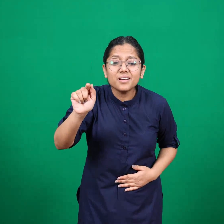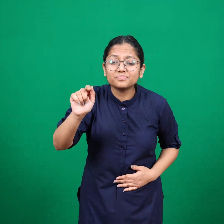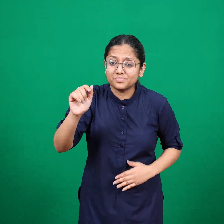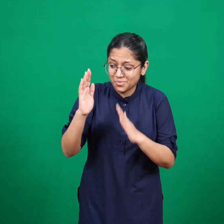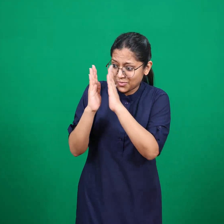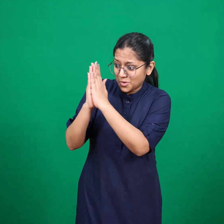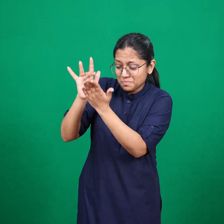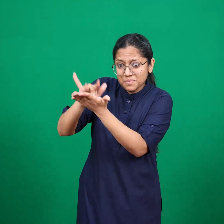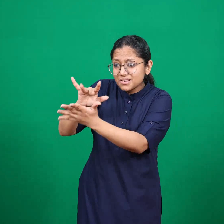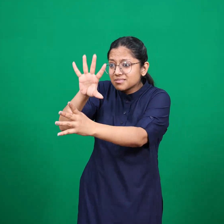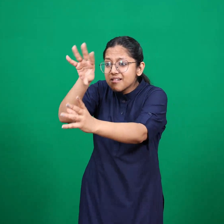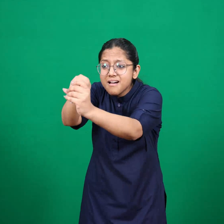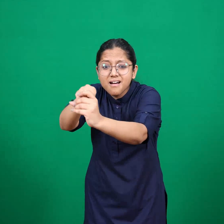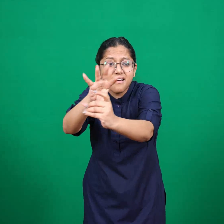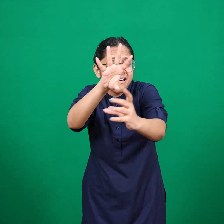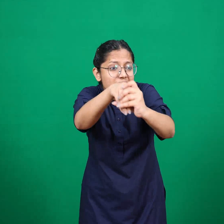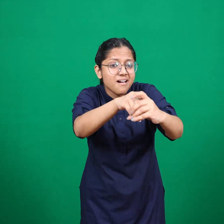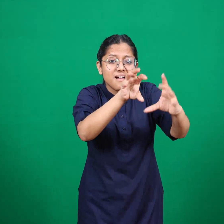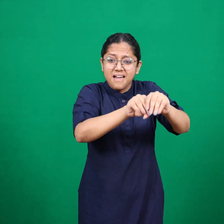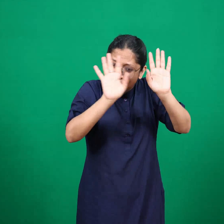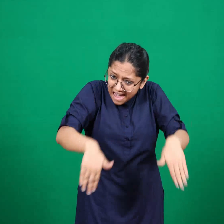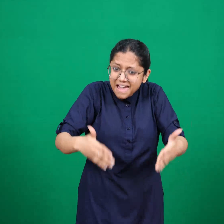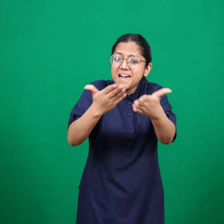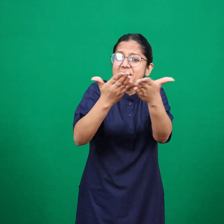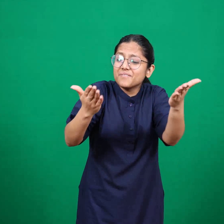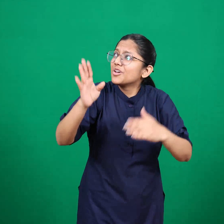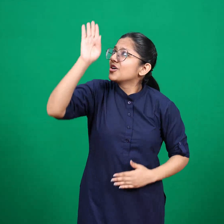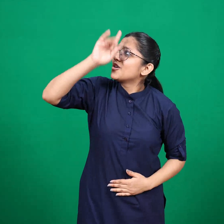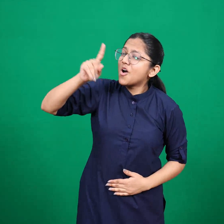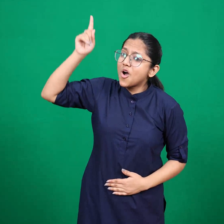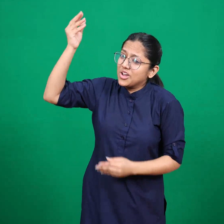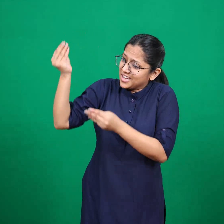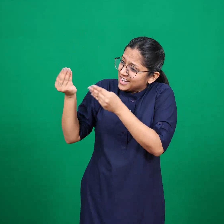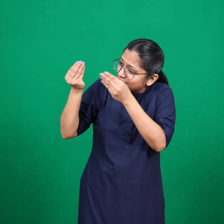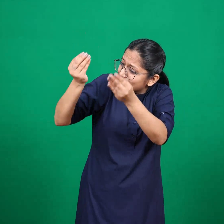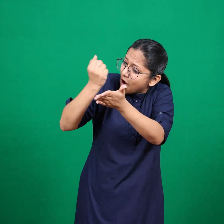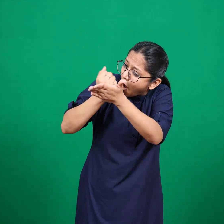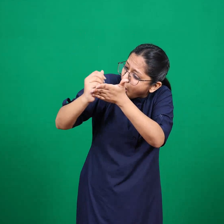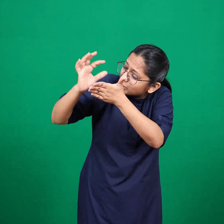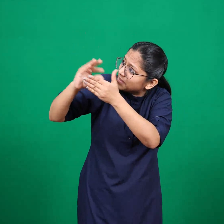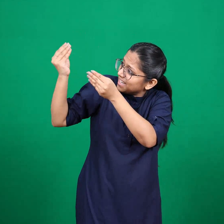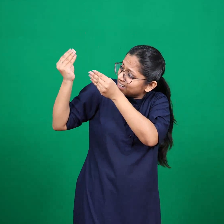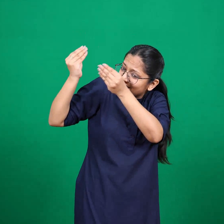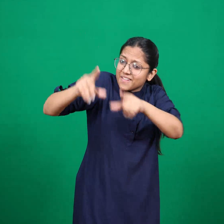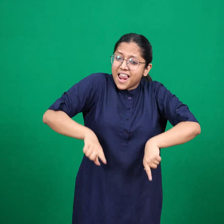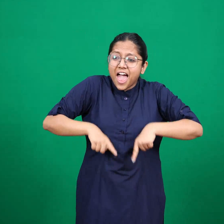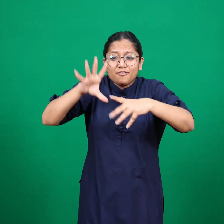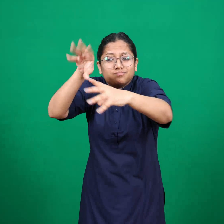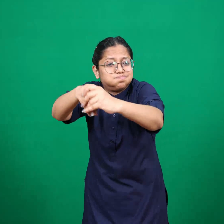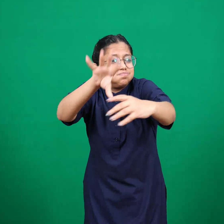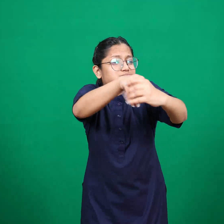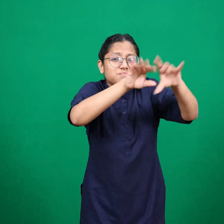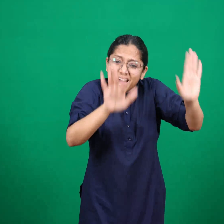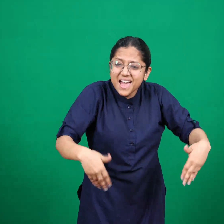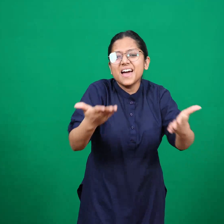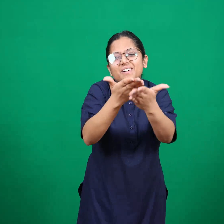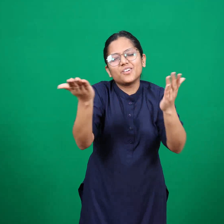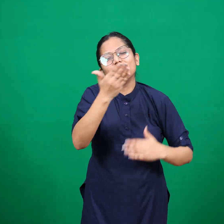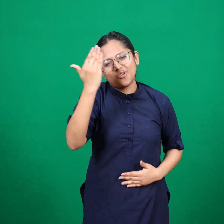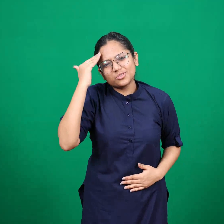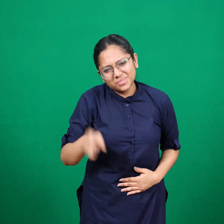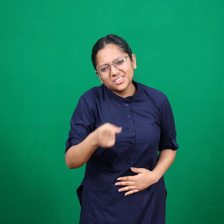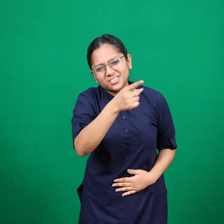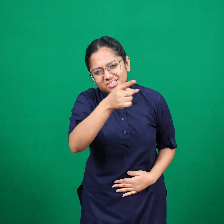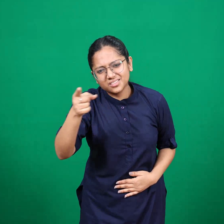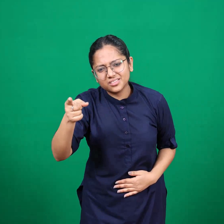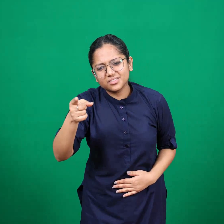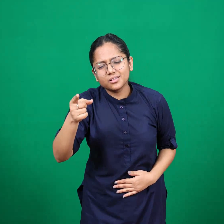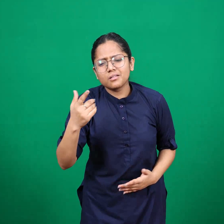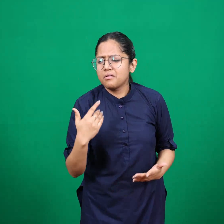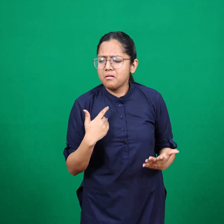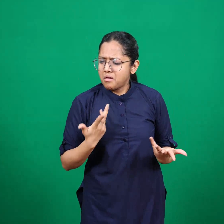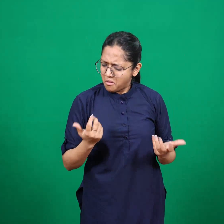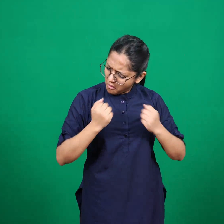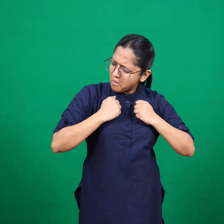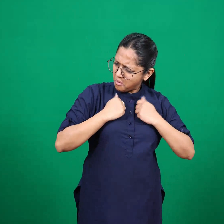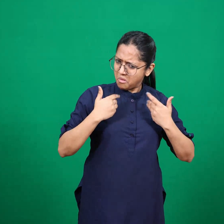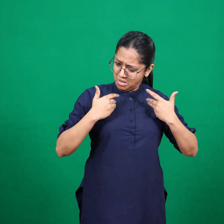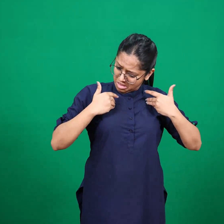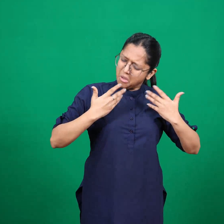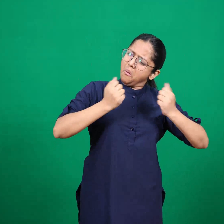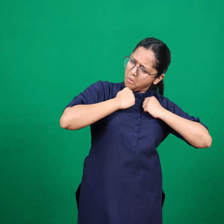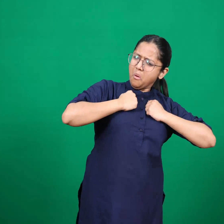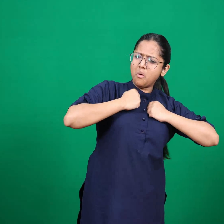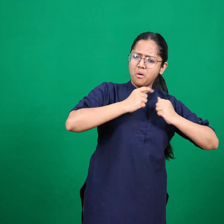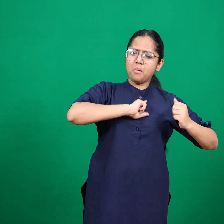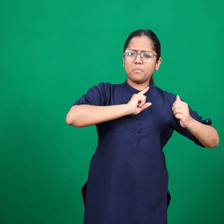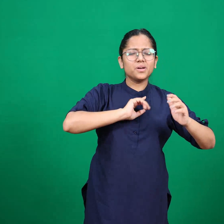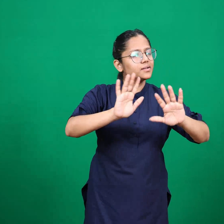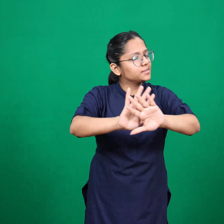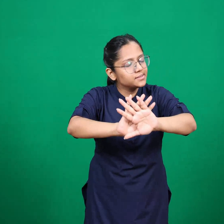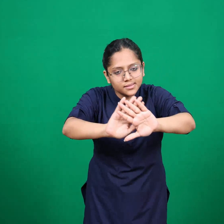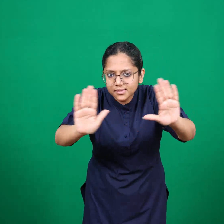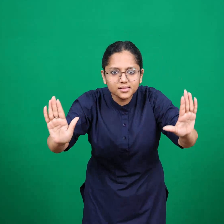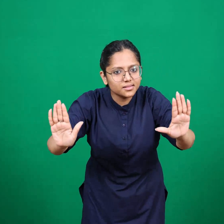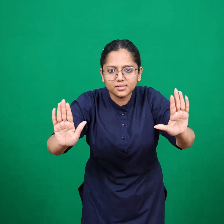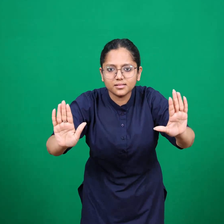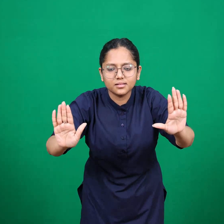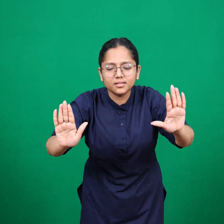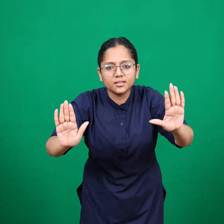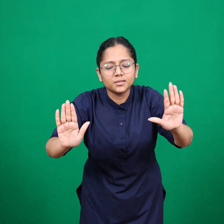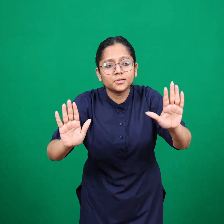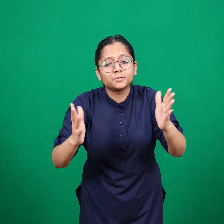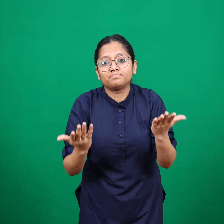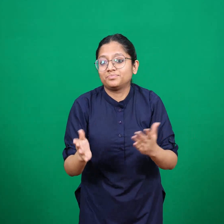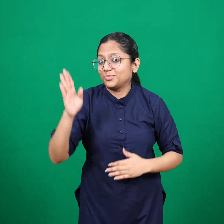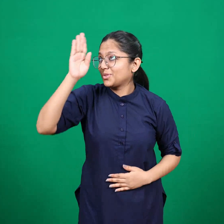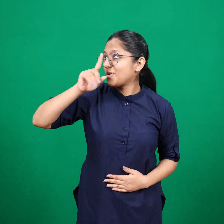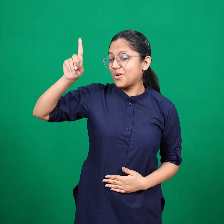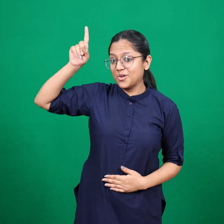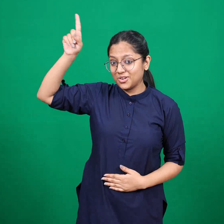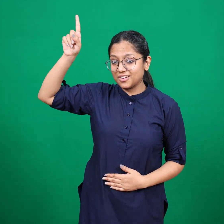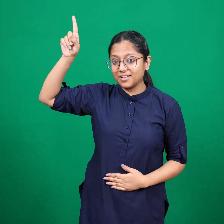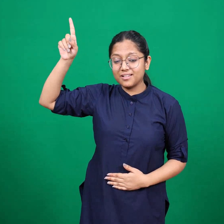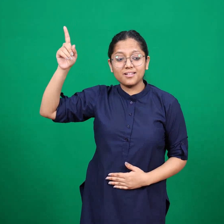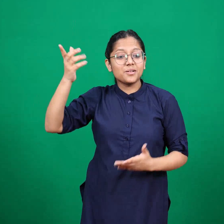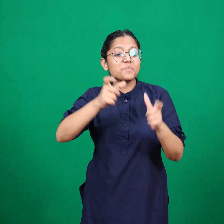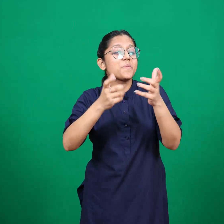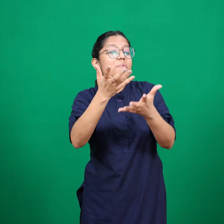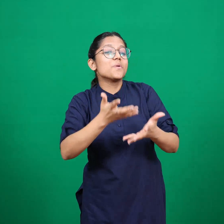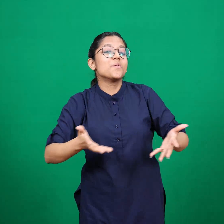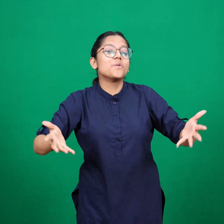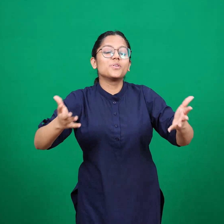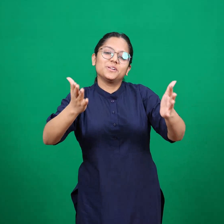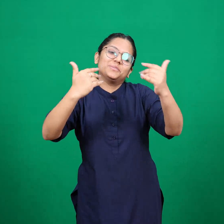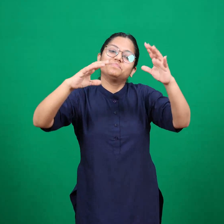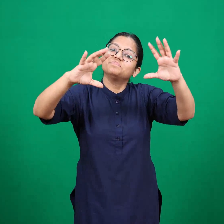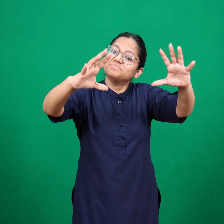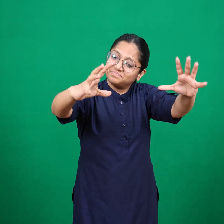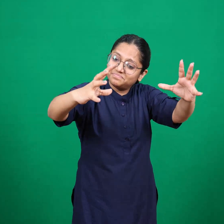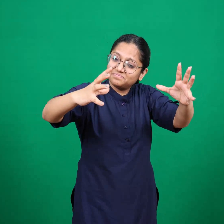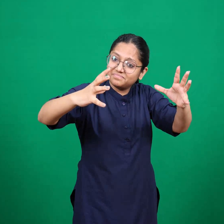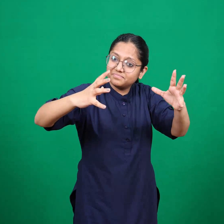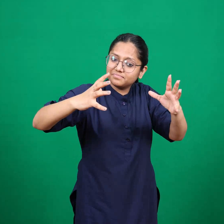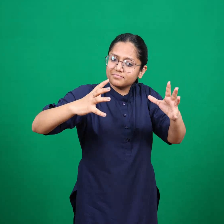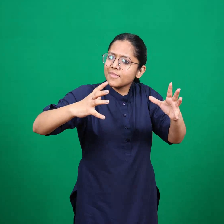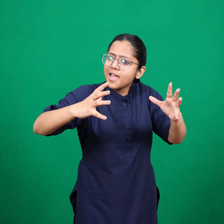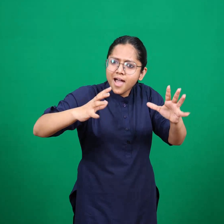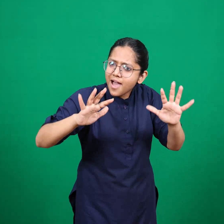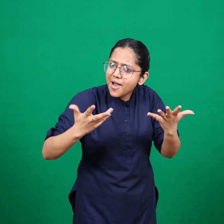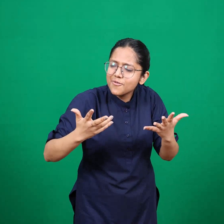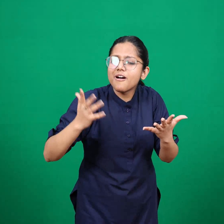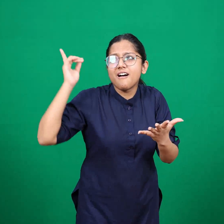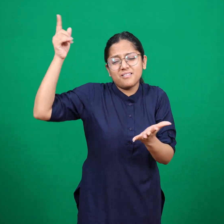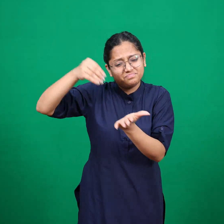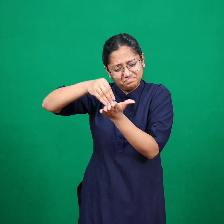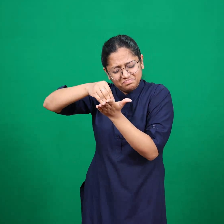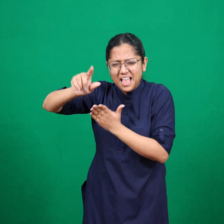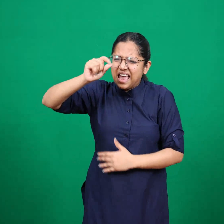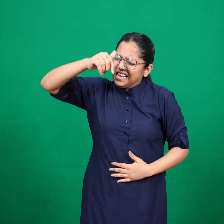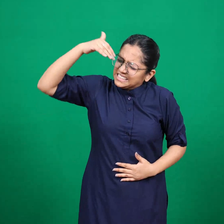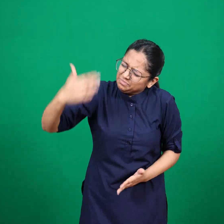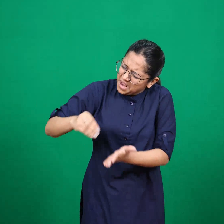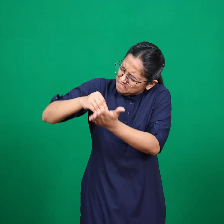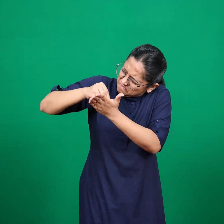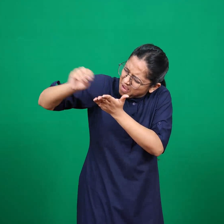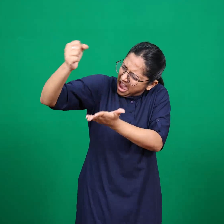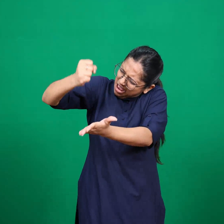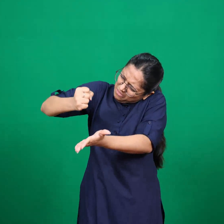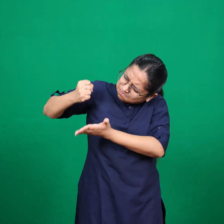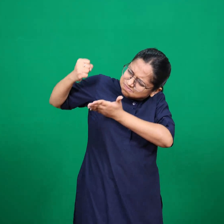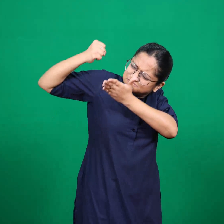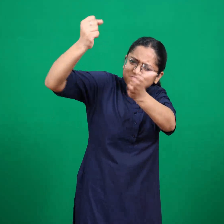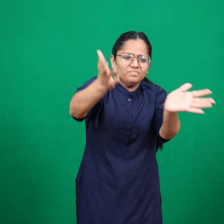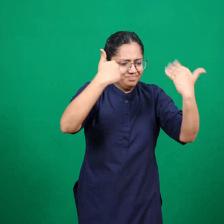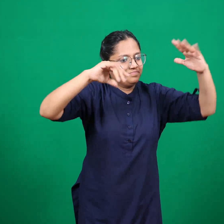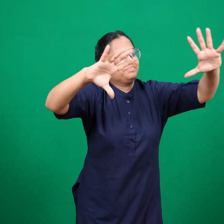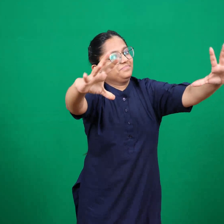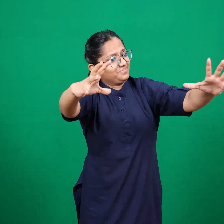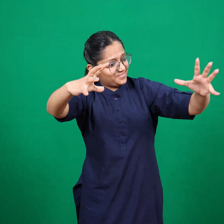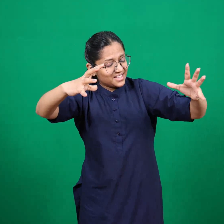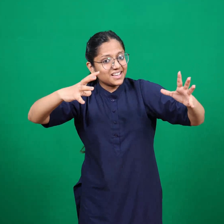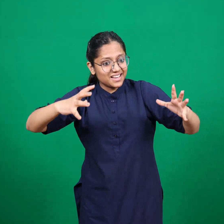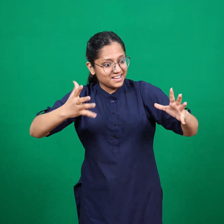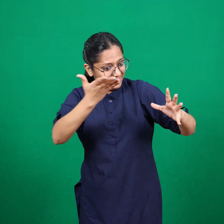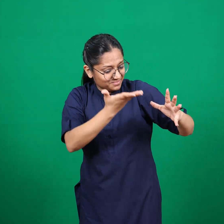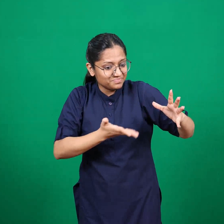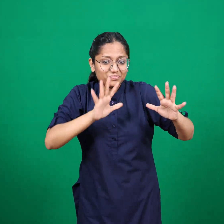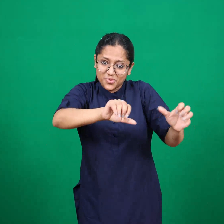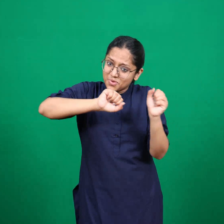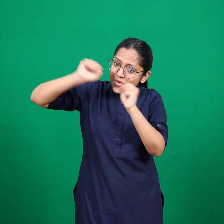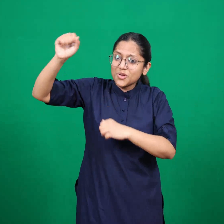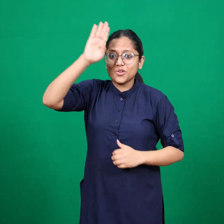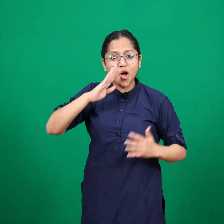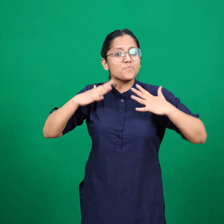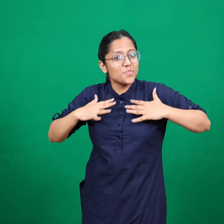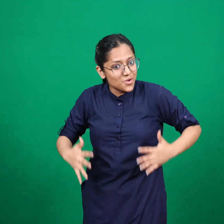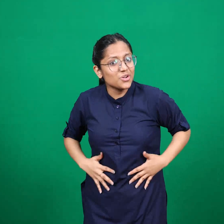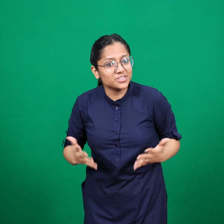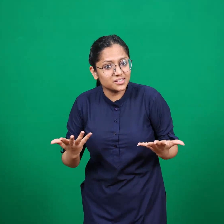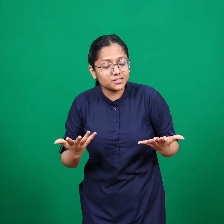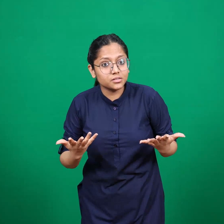Do you not know that your body is a temple of the Holy Spirit who is in you, whom you have received from God?